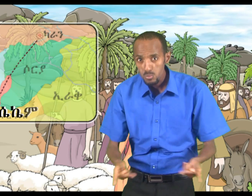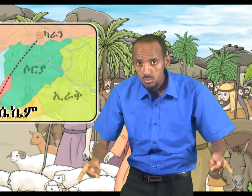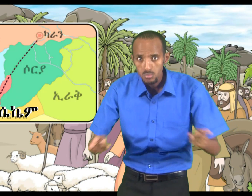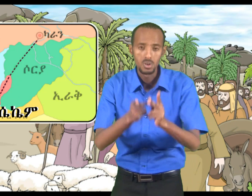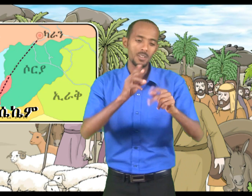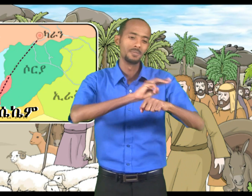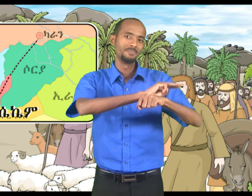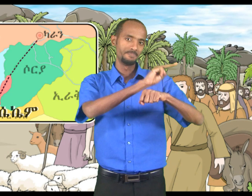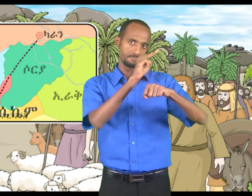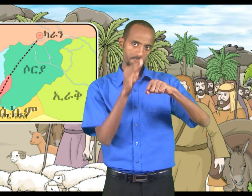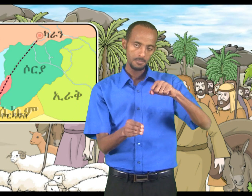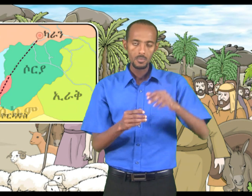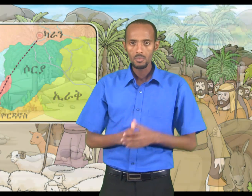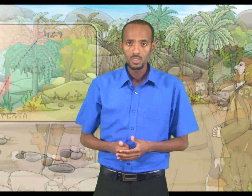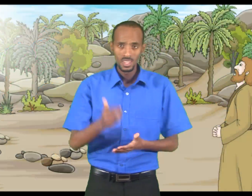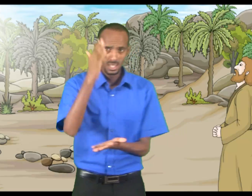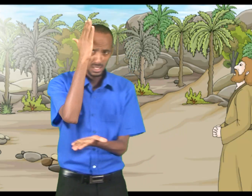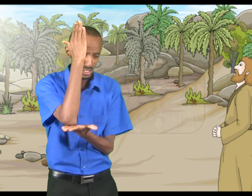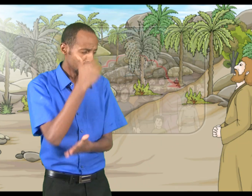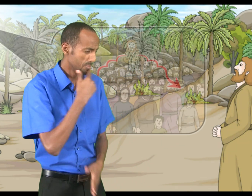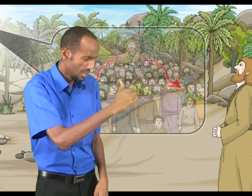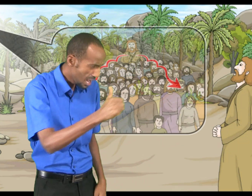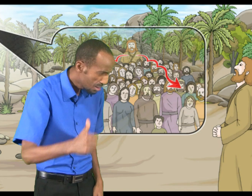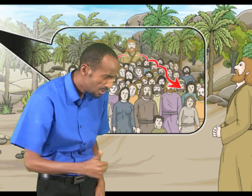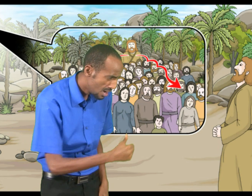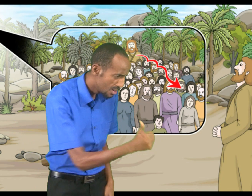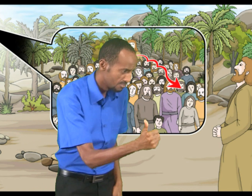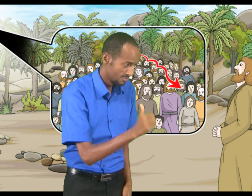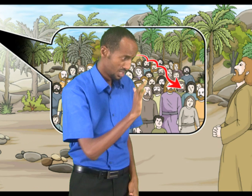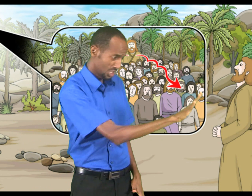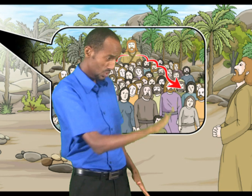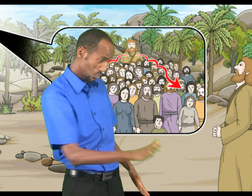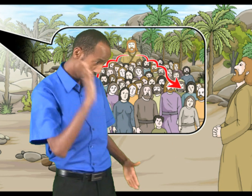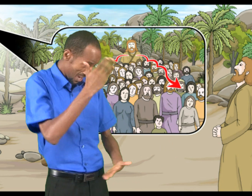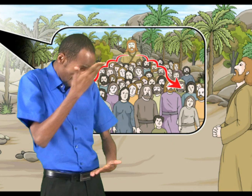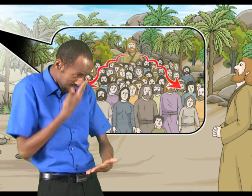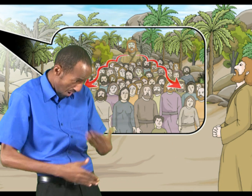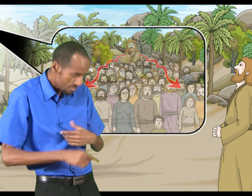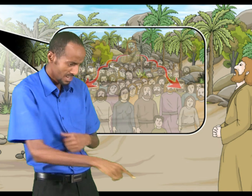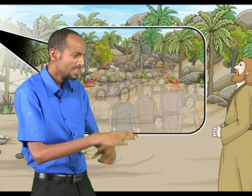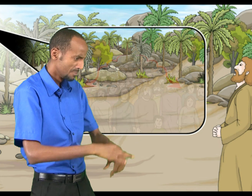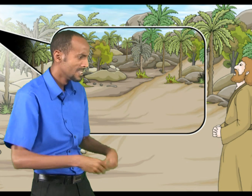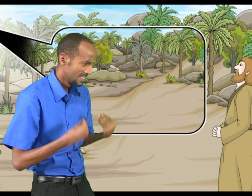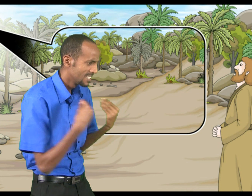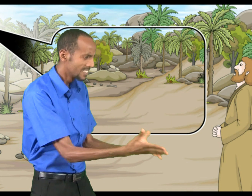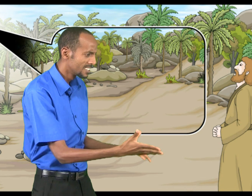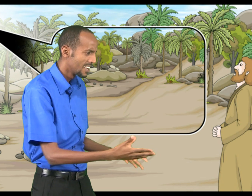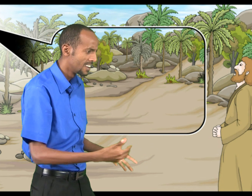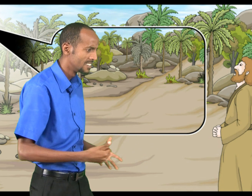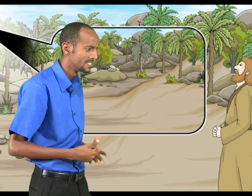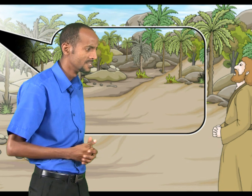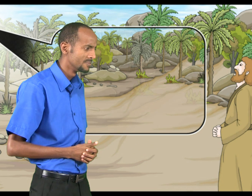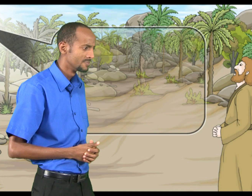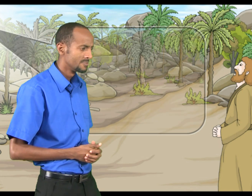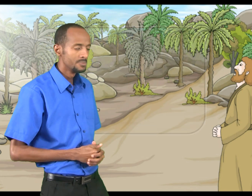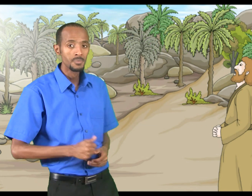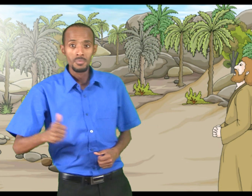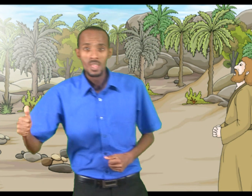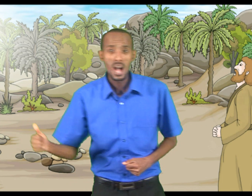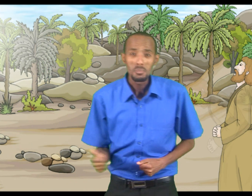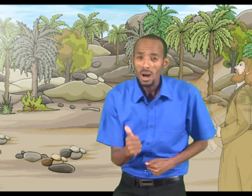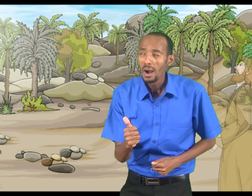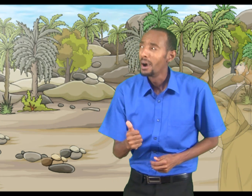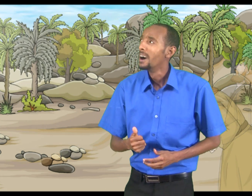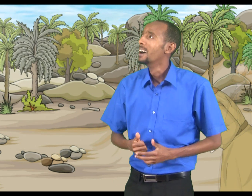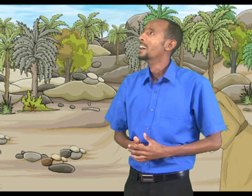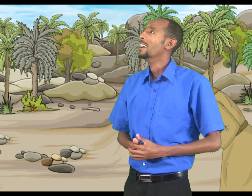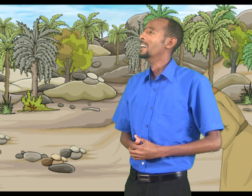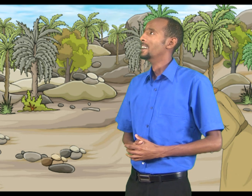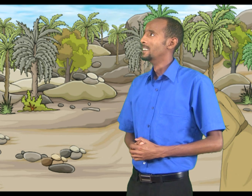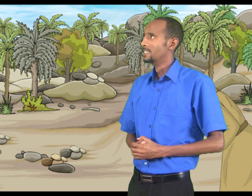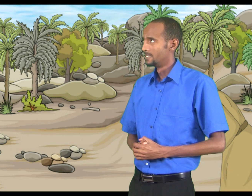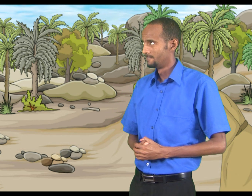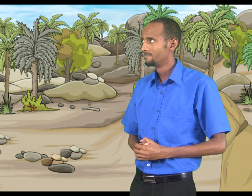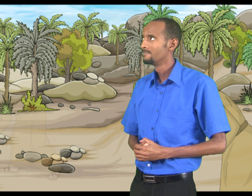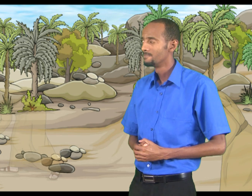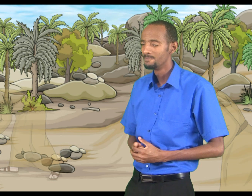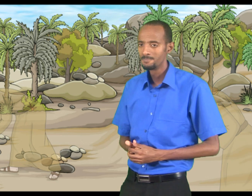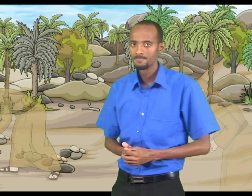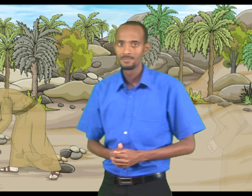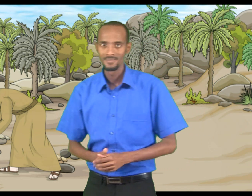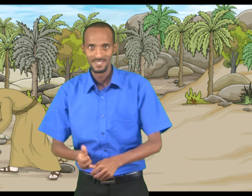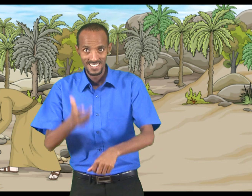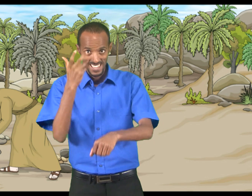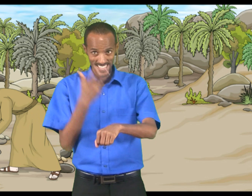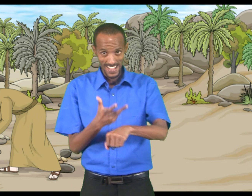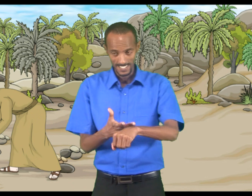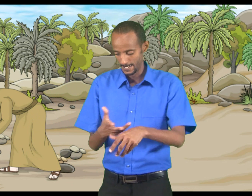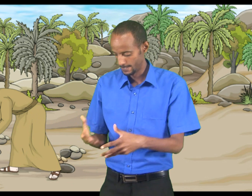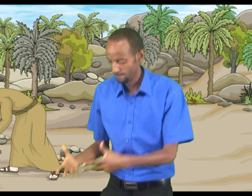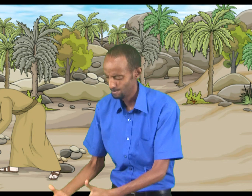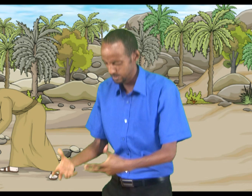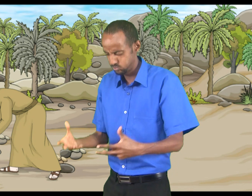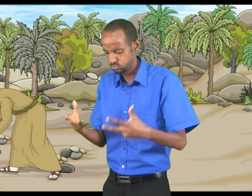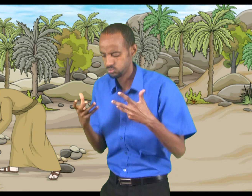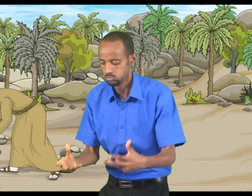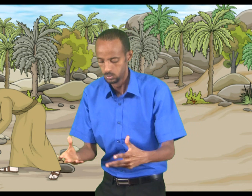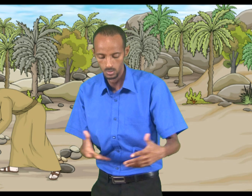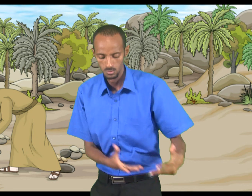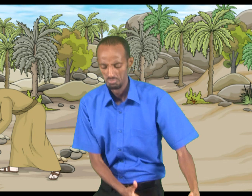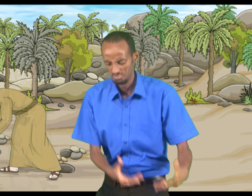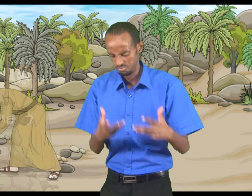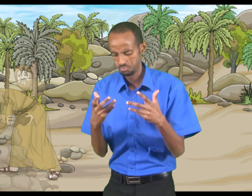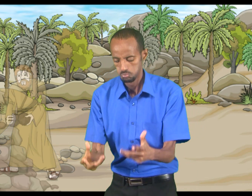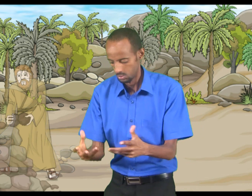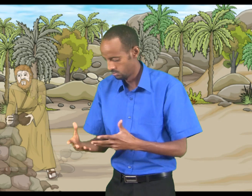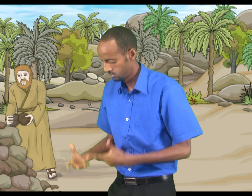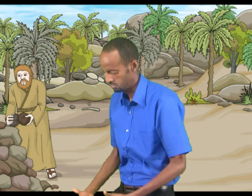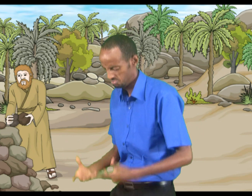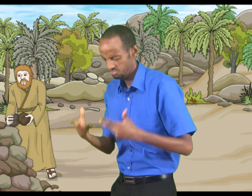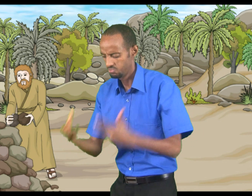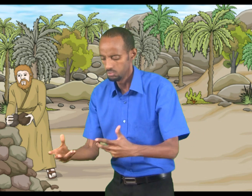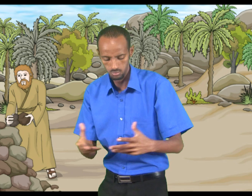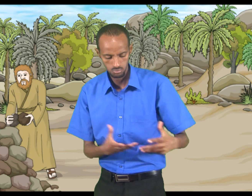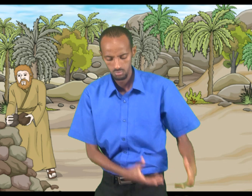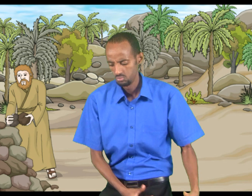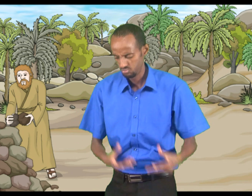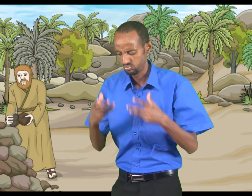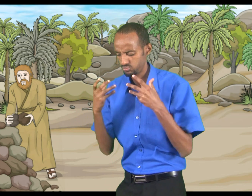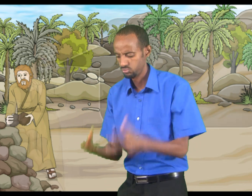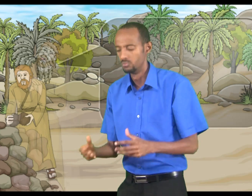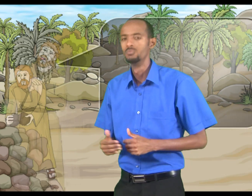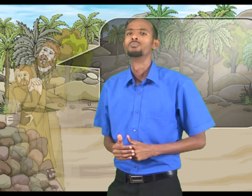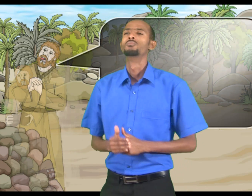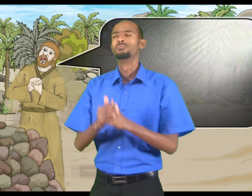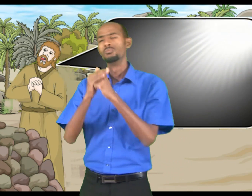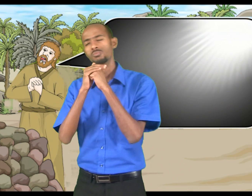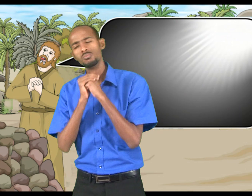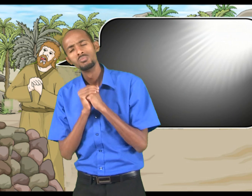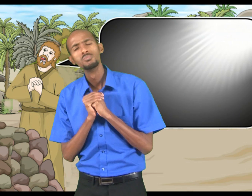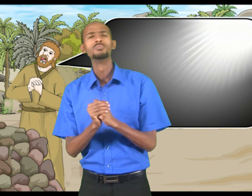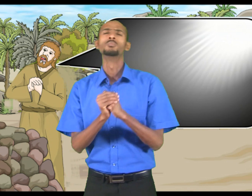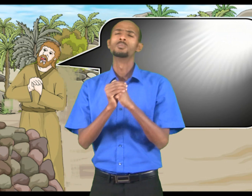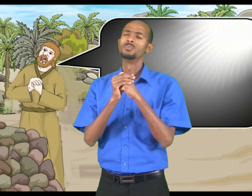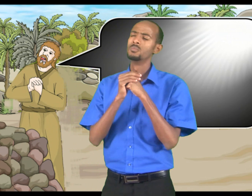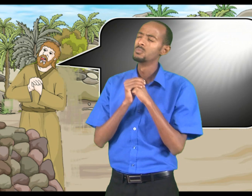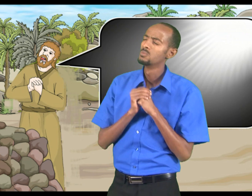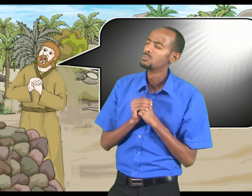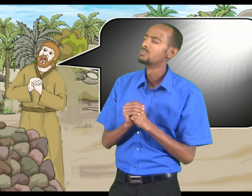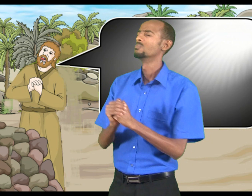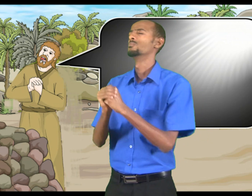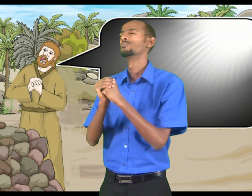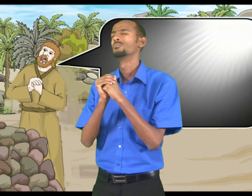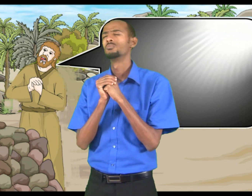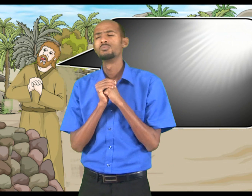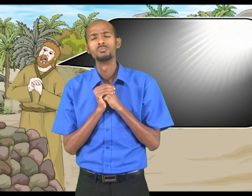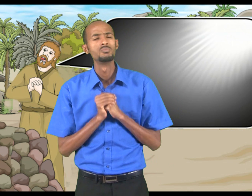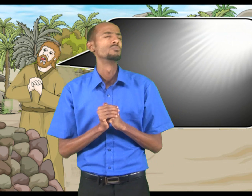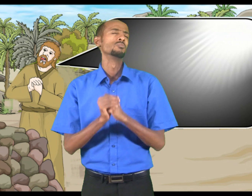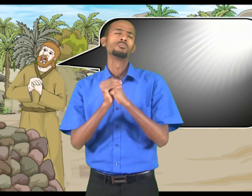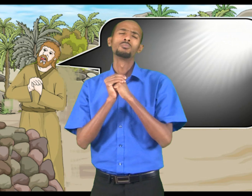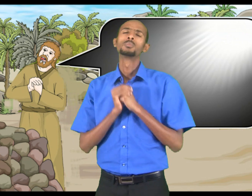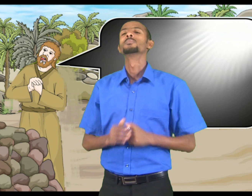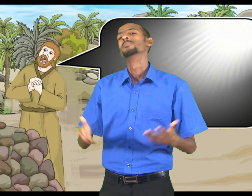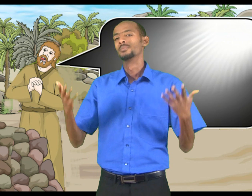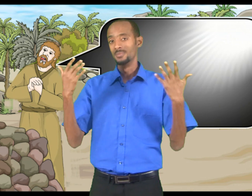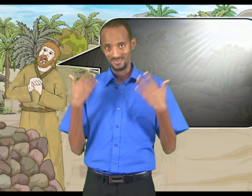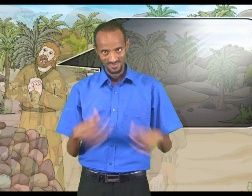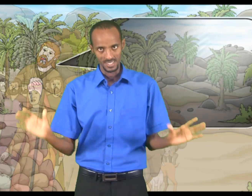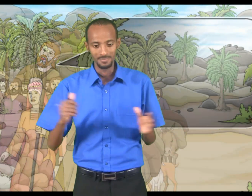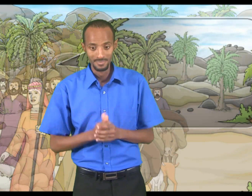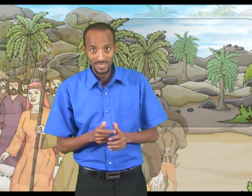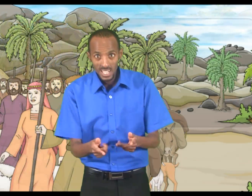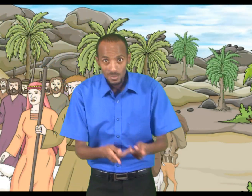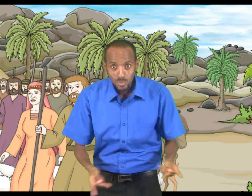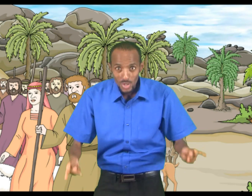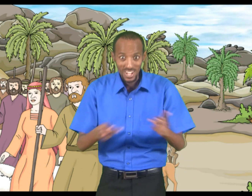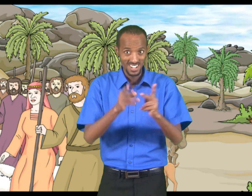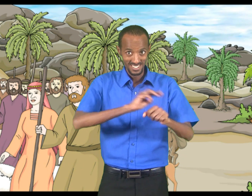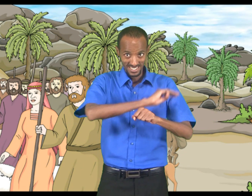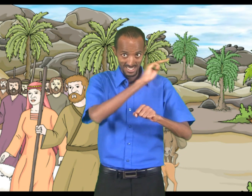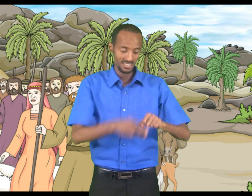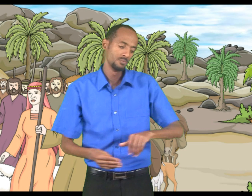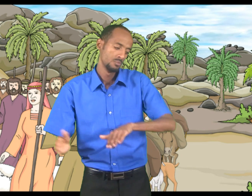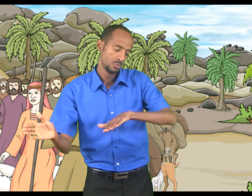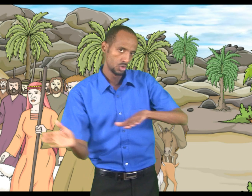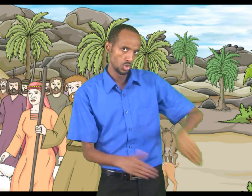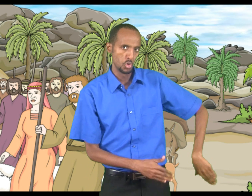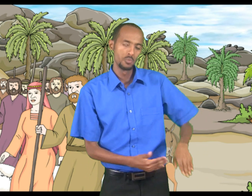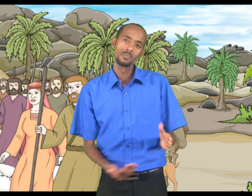Then the LORD appeared to Abram and said, “I will give this land to your offspring.” So Abram built an altar there to the LORD, who had appeared to him.